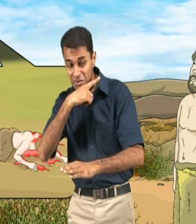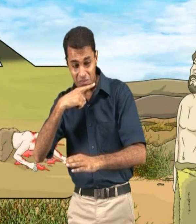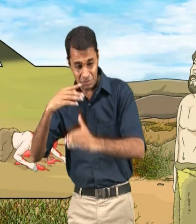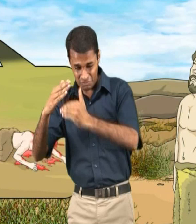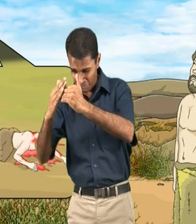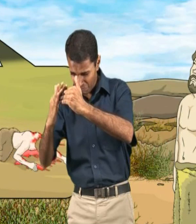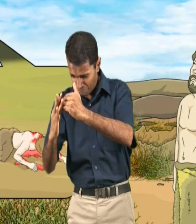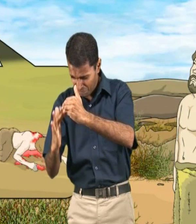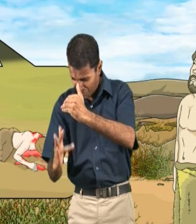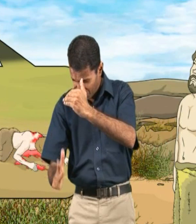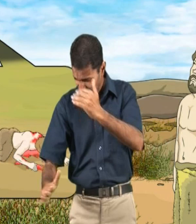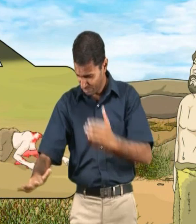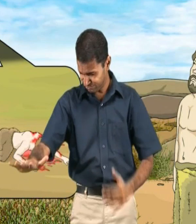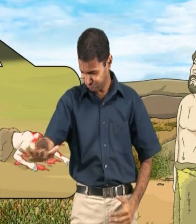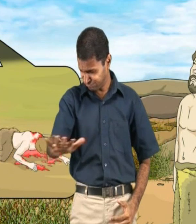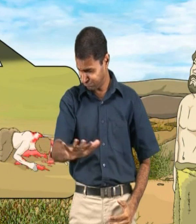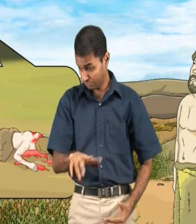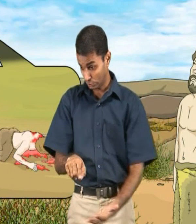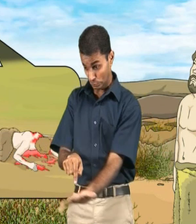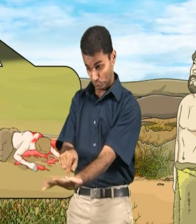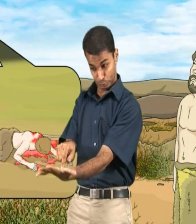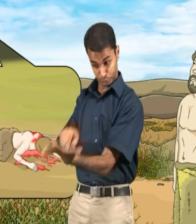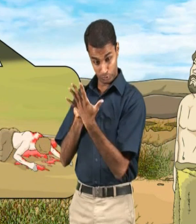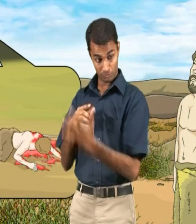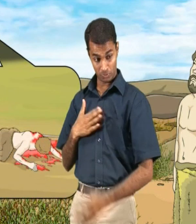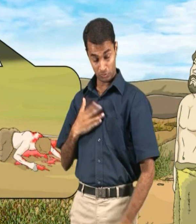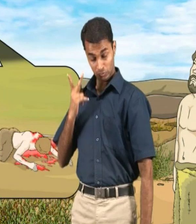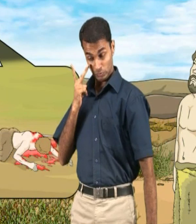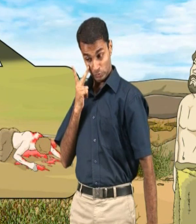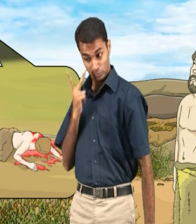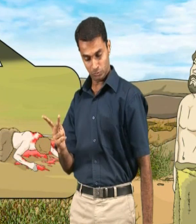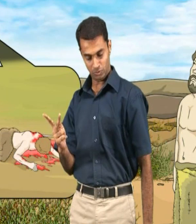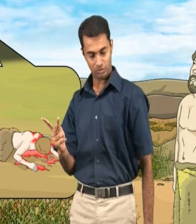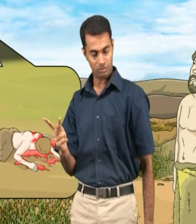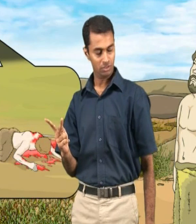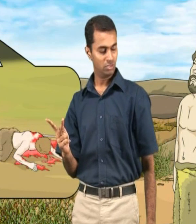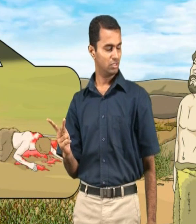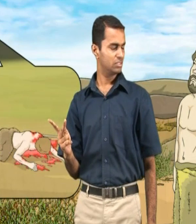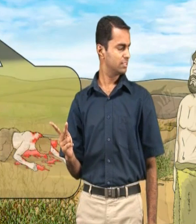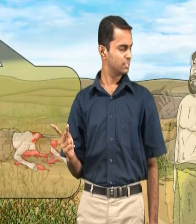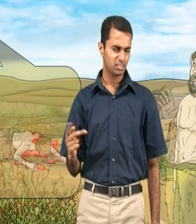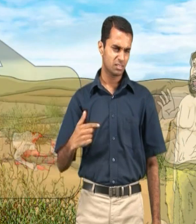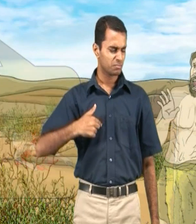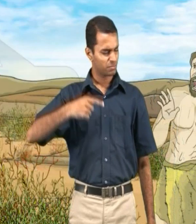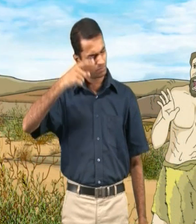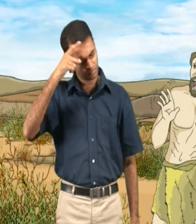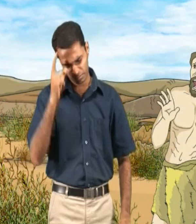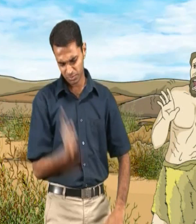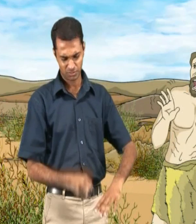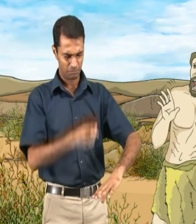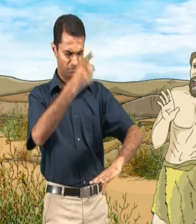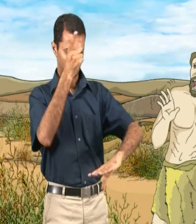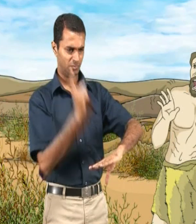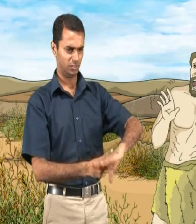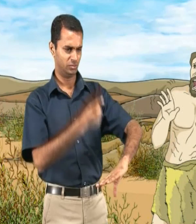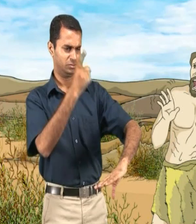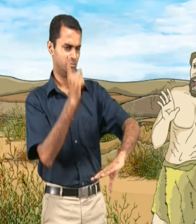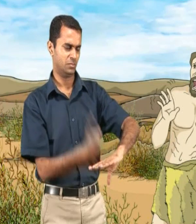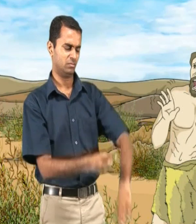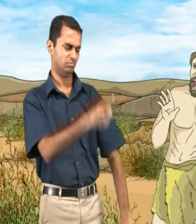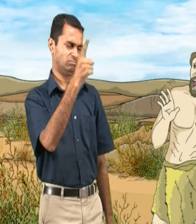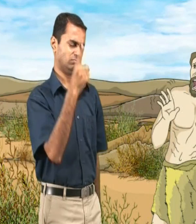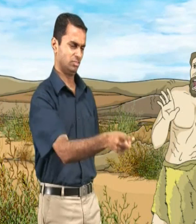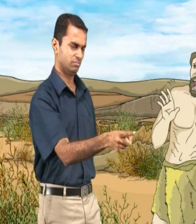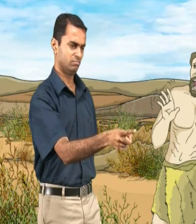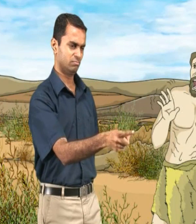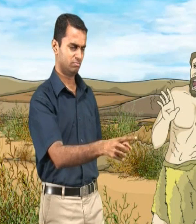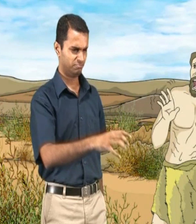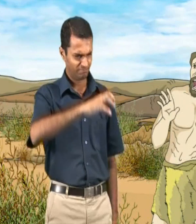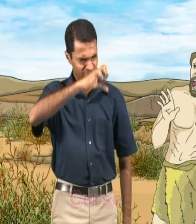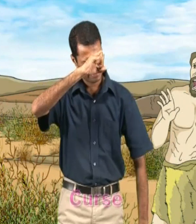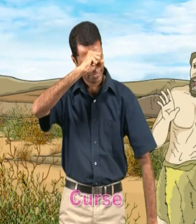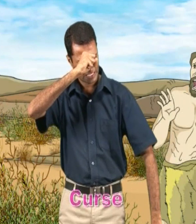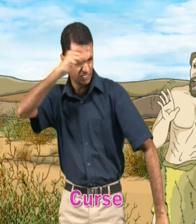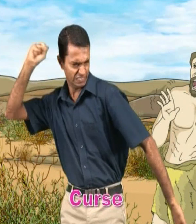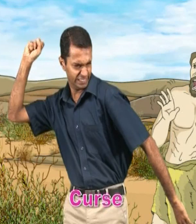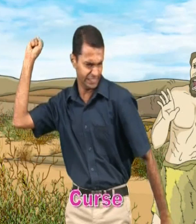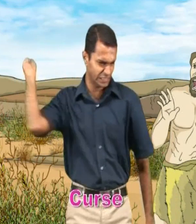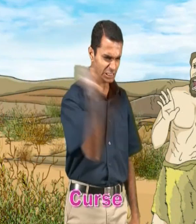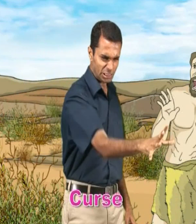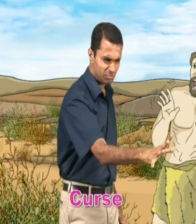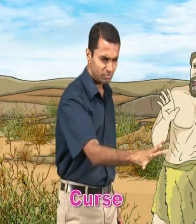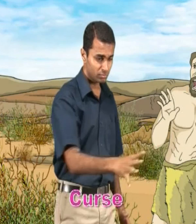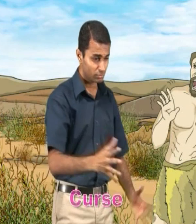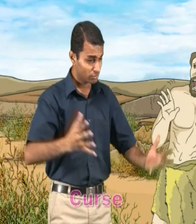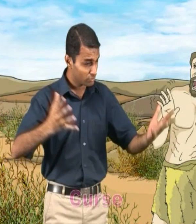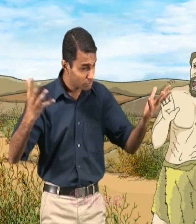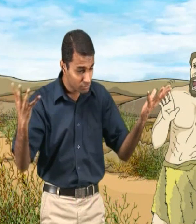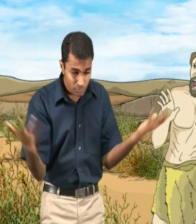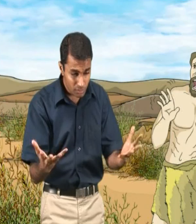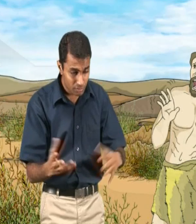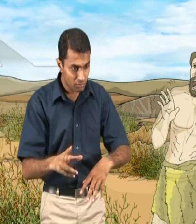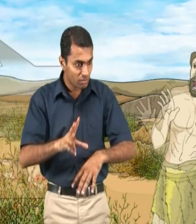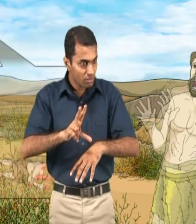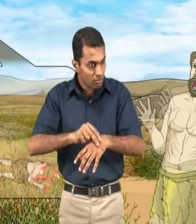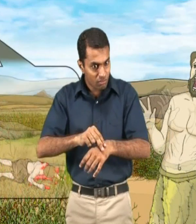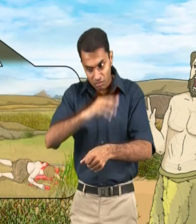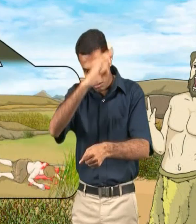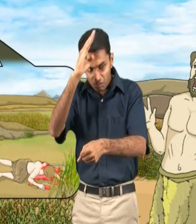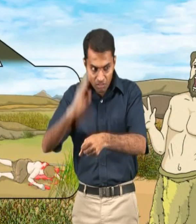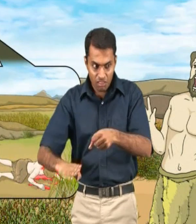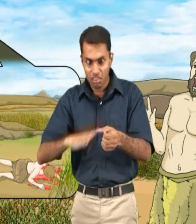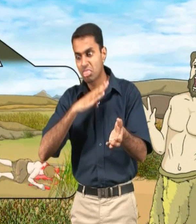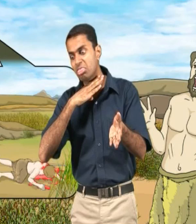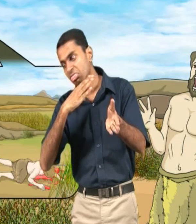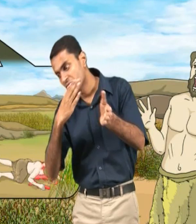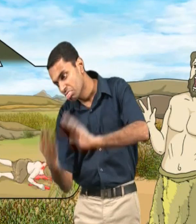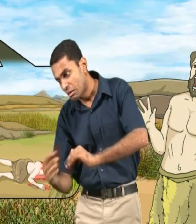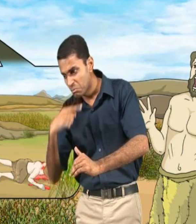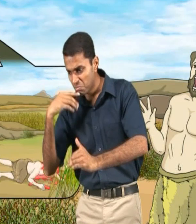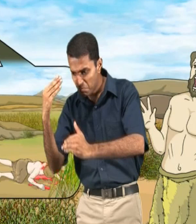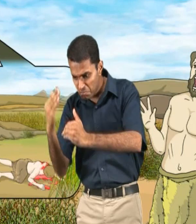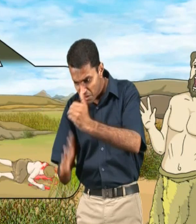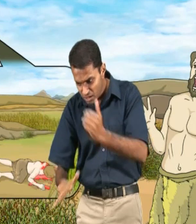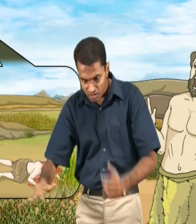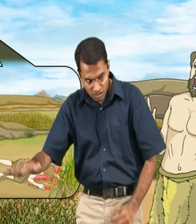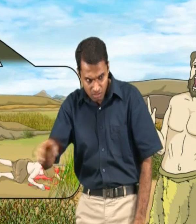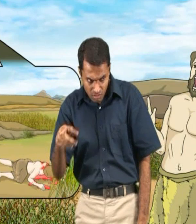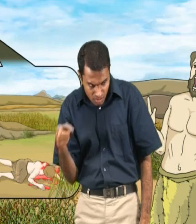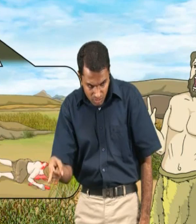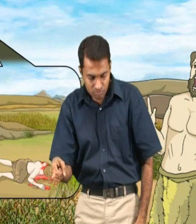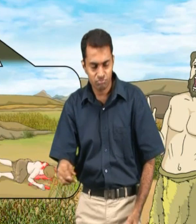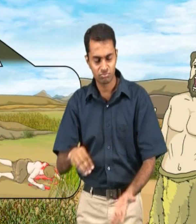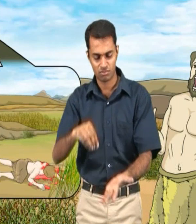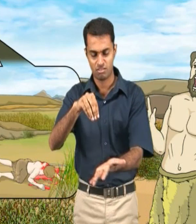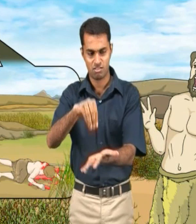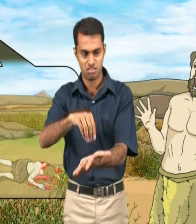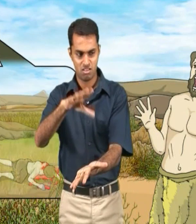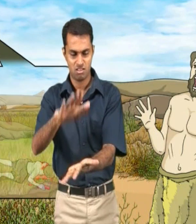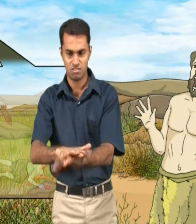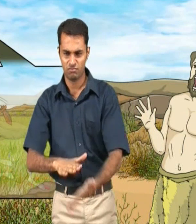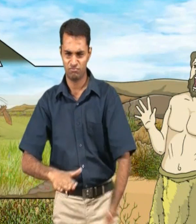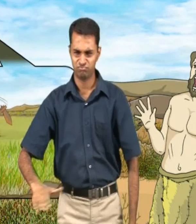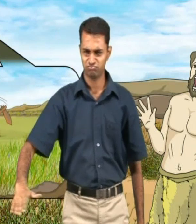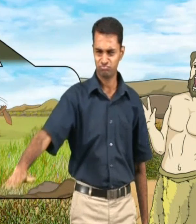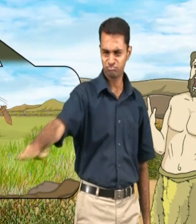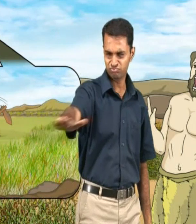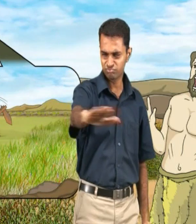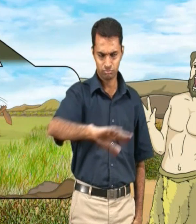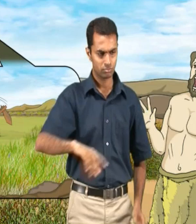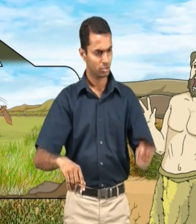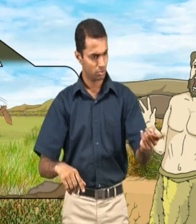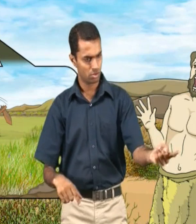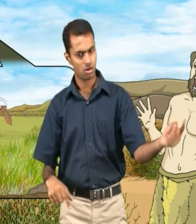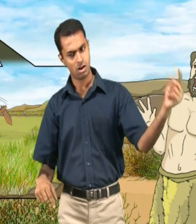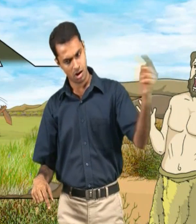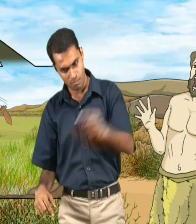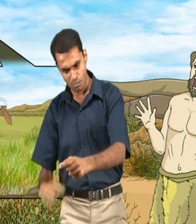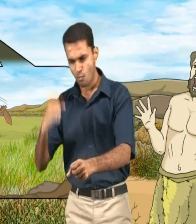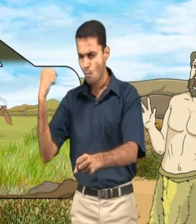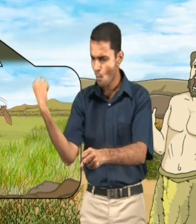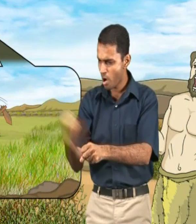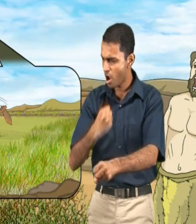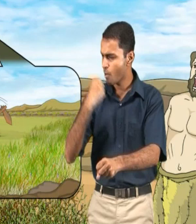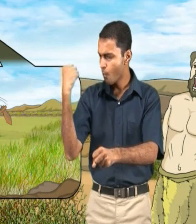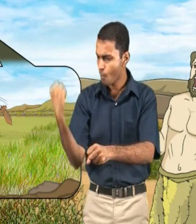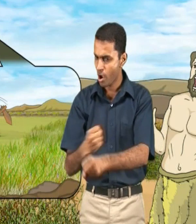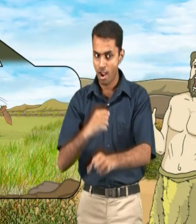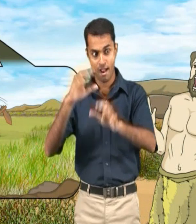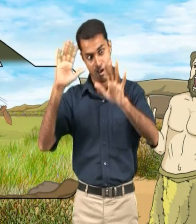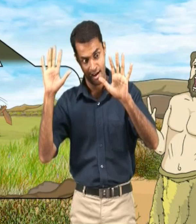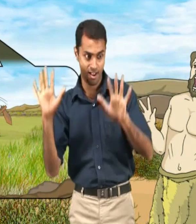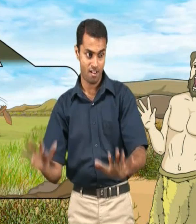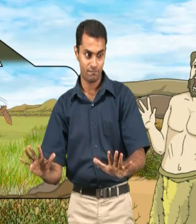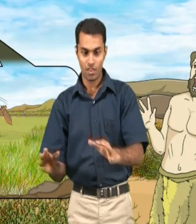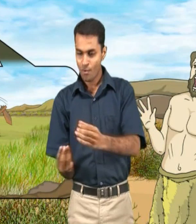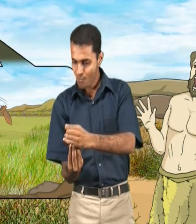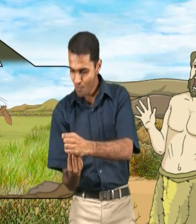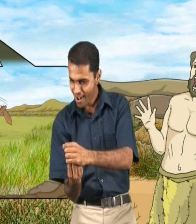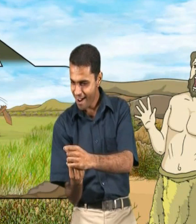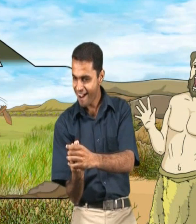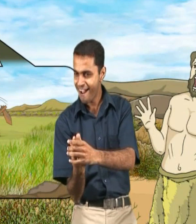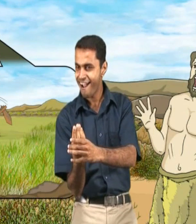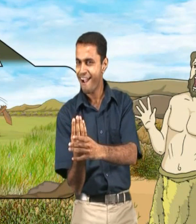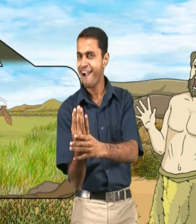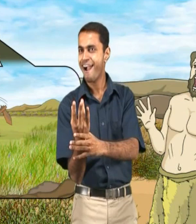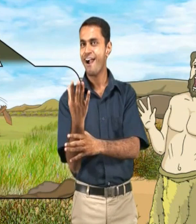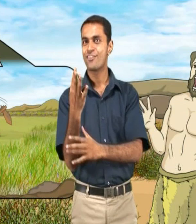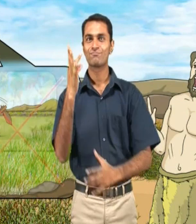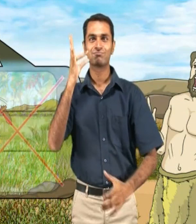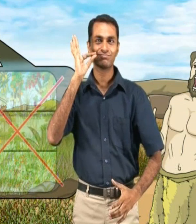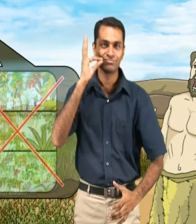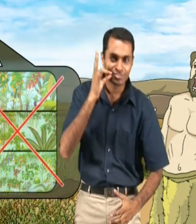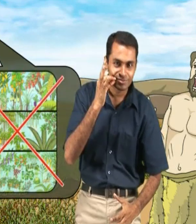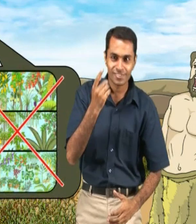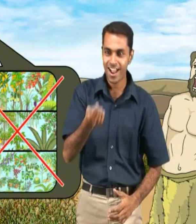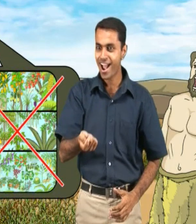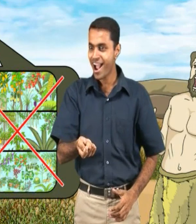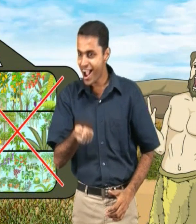Now you are cursed and banished from the ground, which has opened its mouth to receive your brother’s blood from your hand.